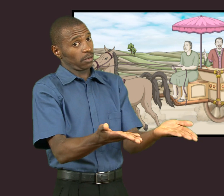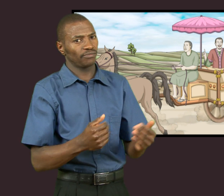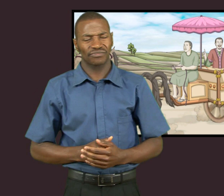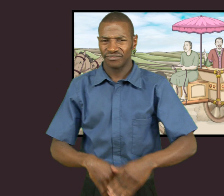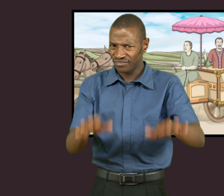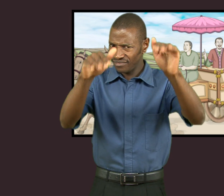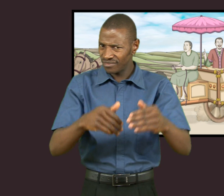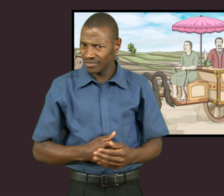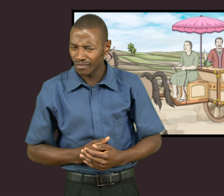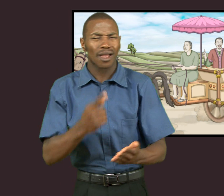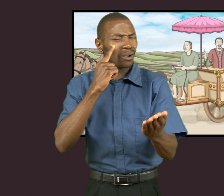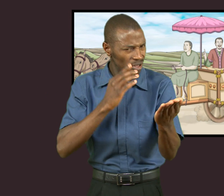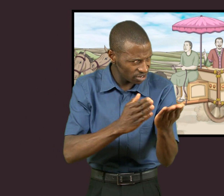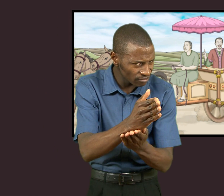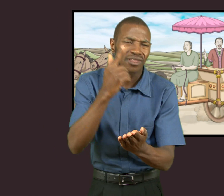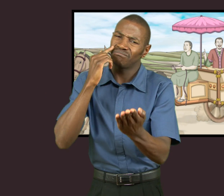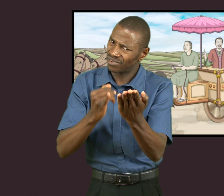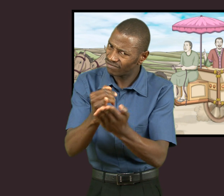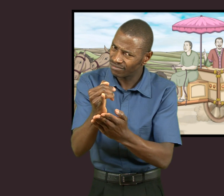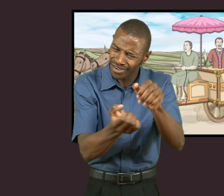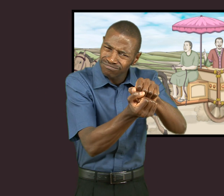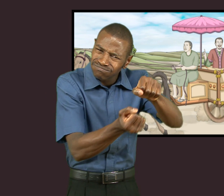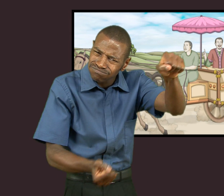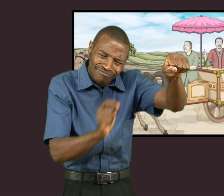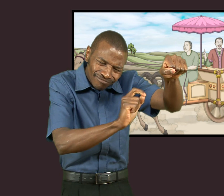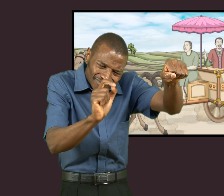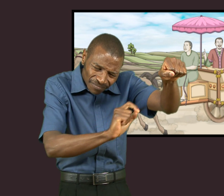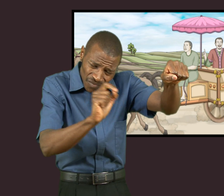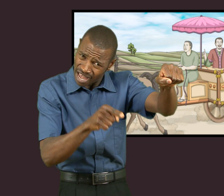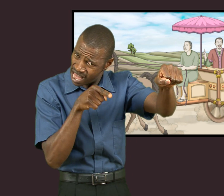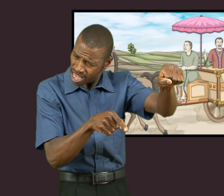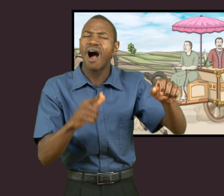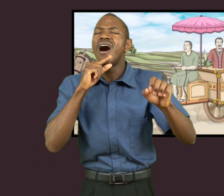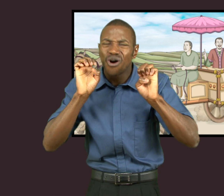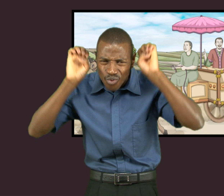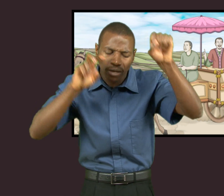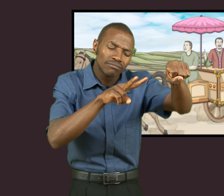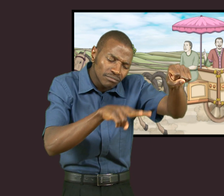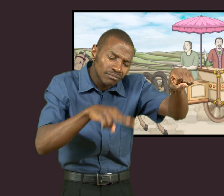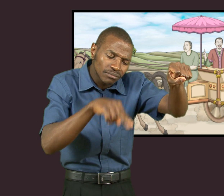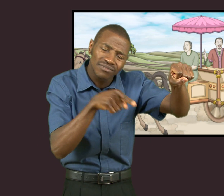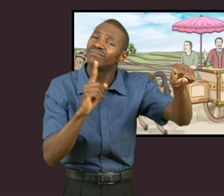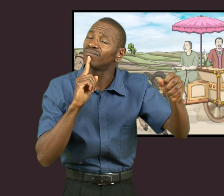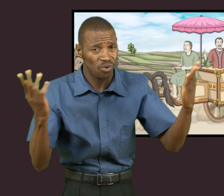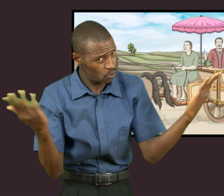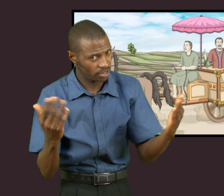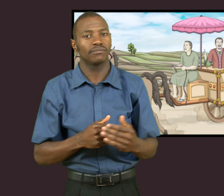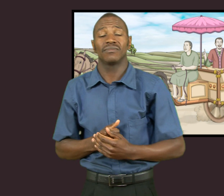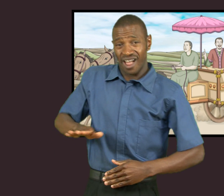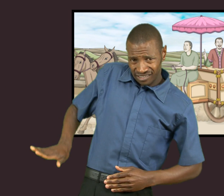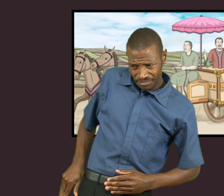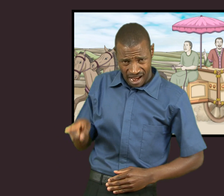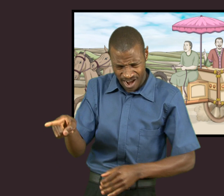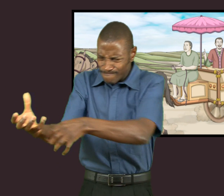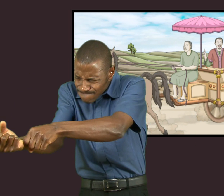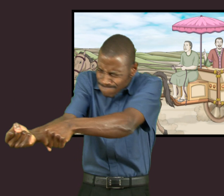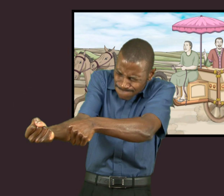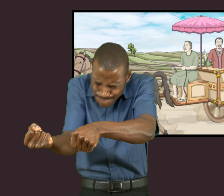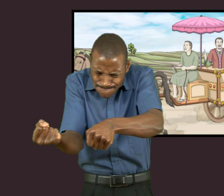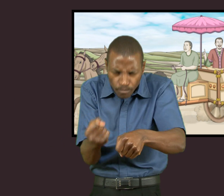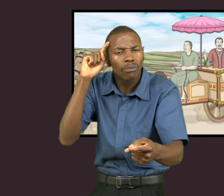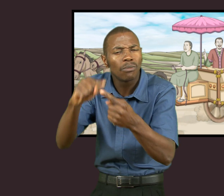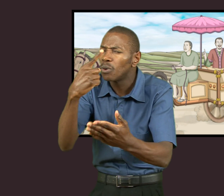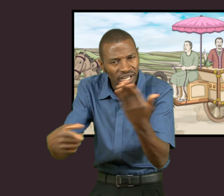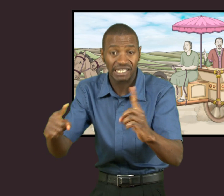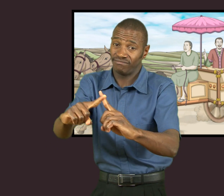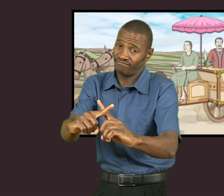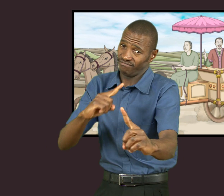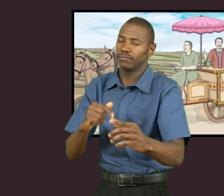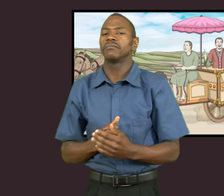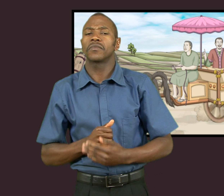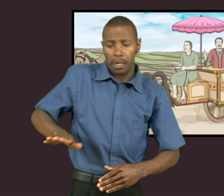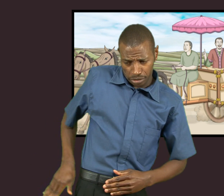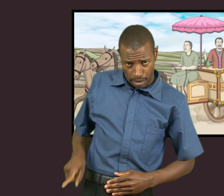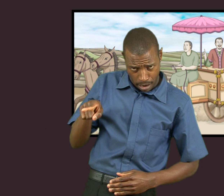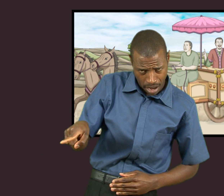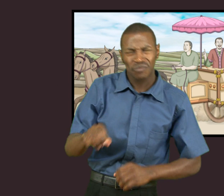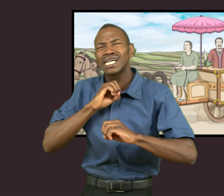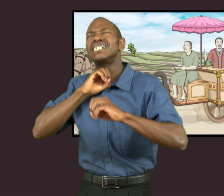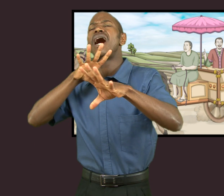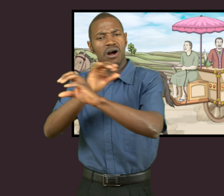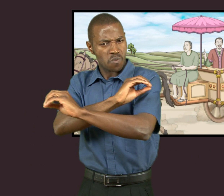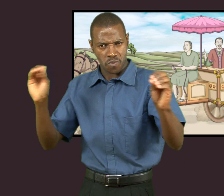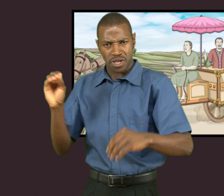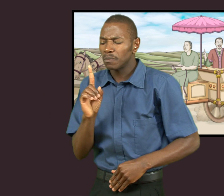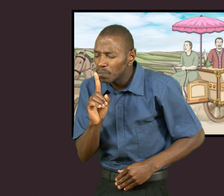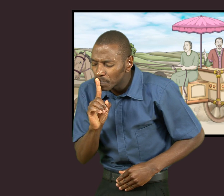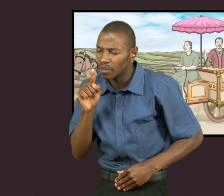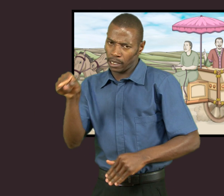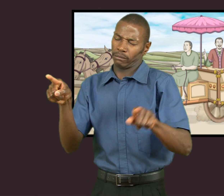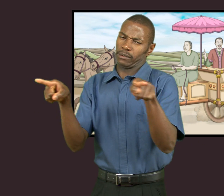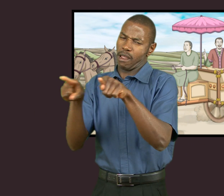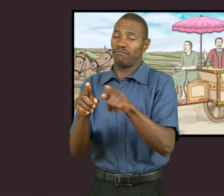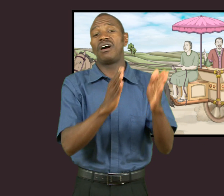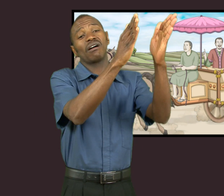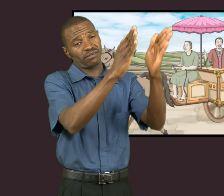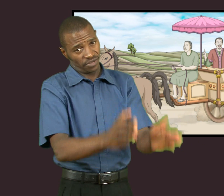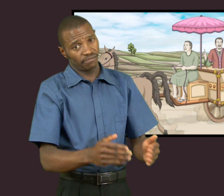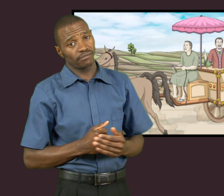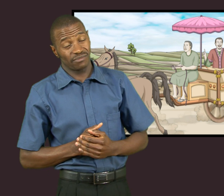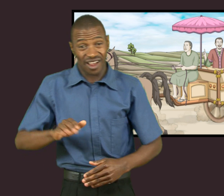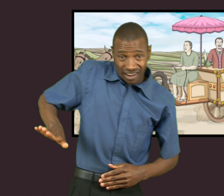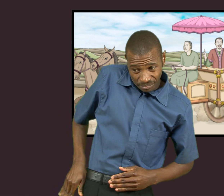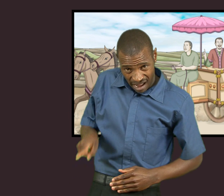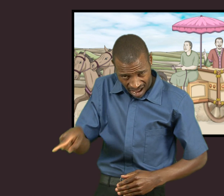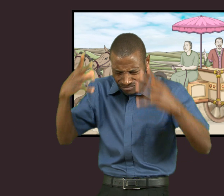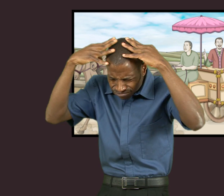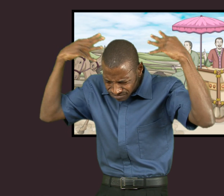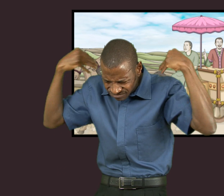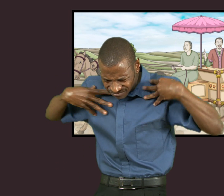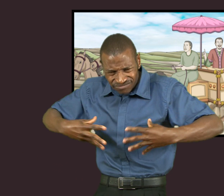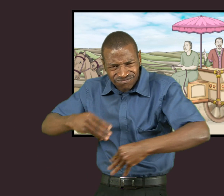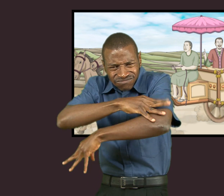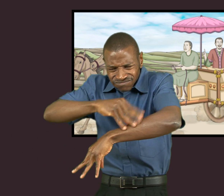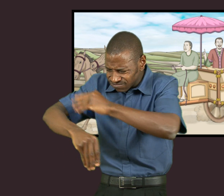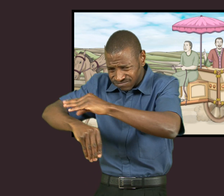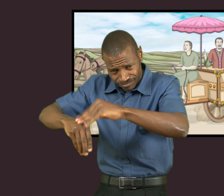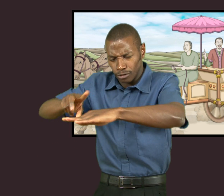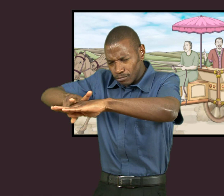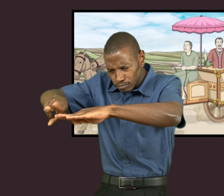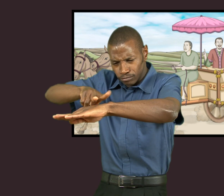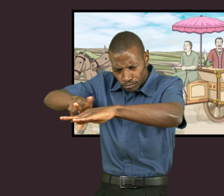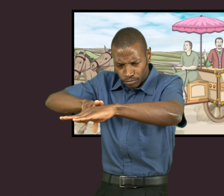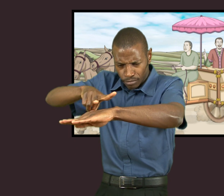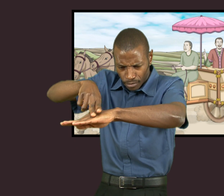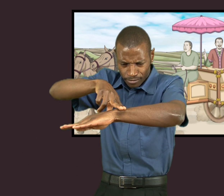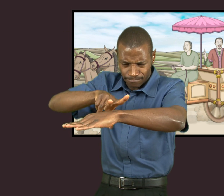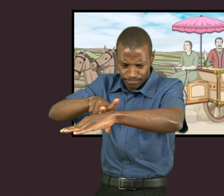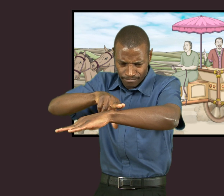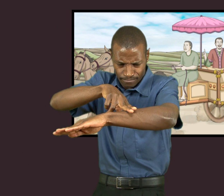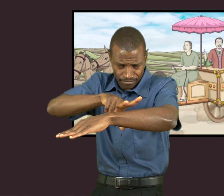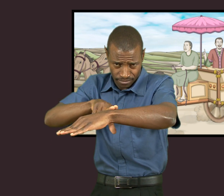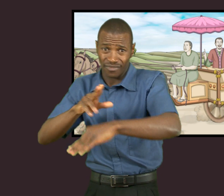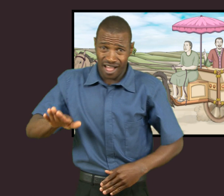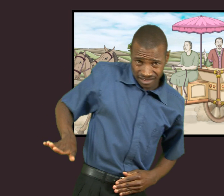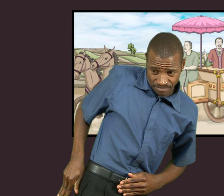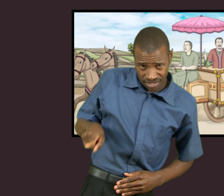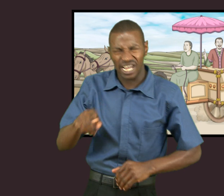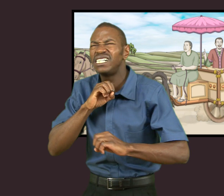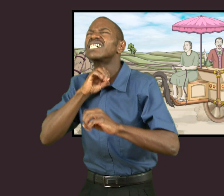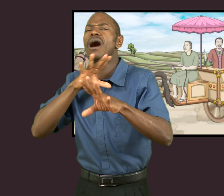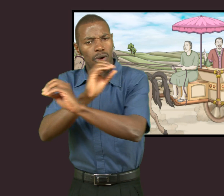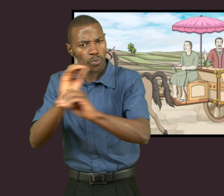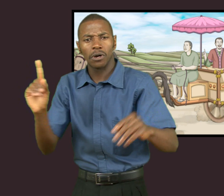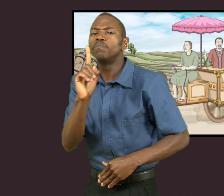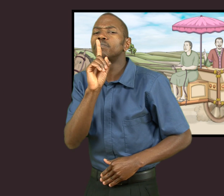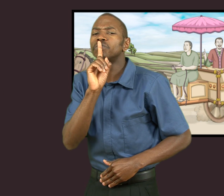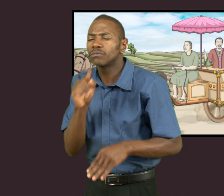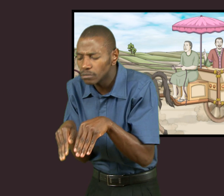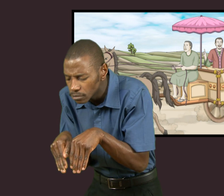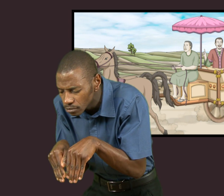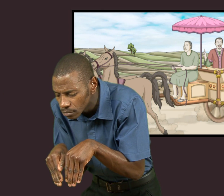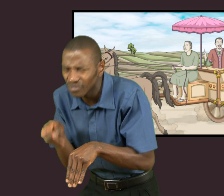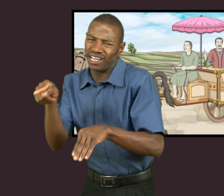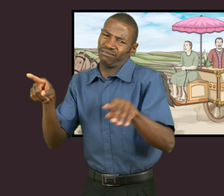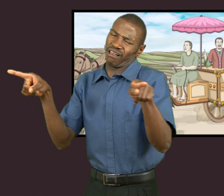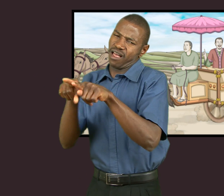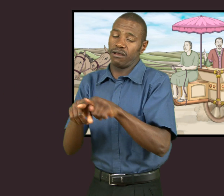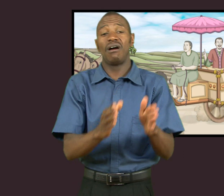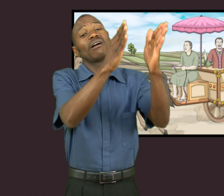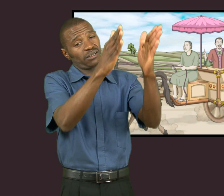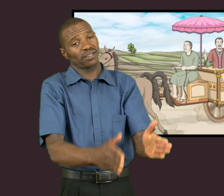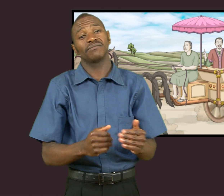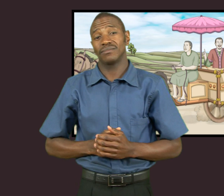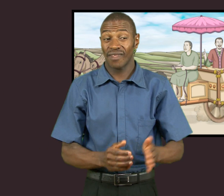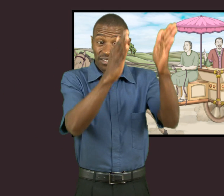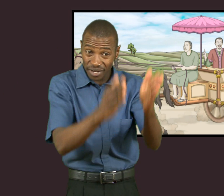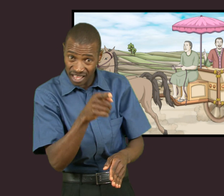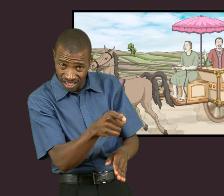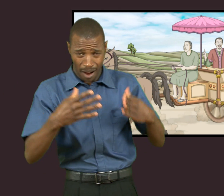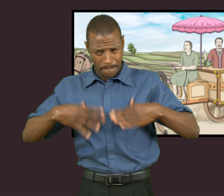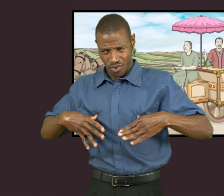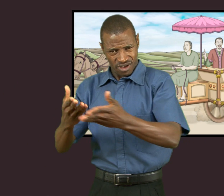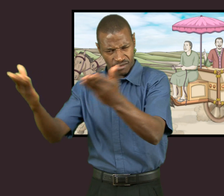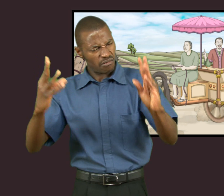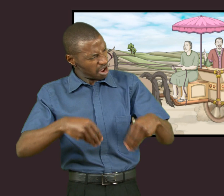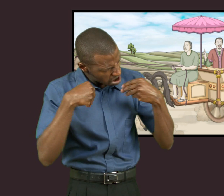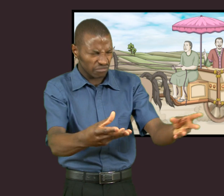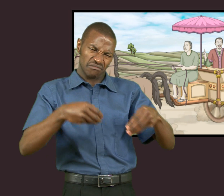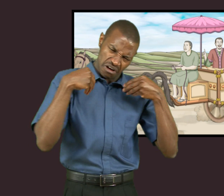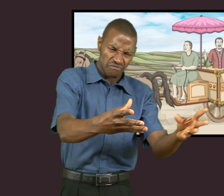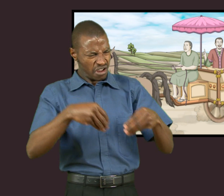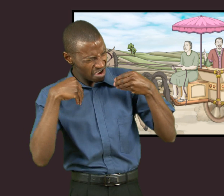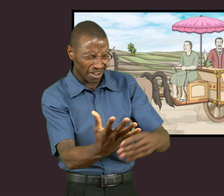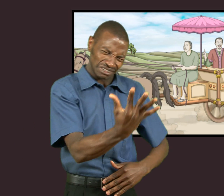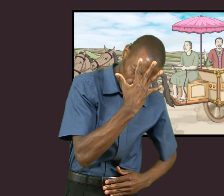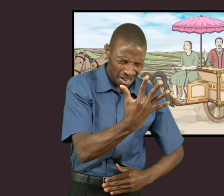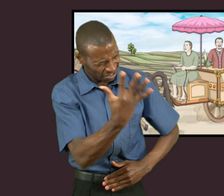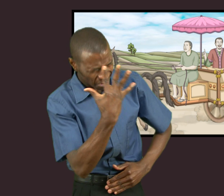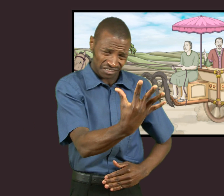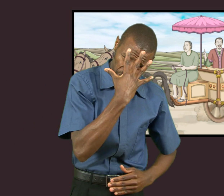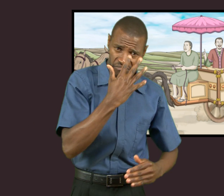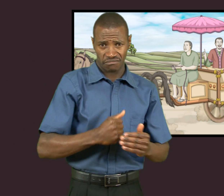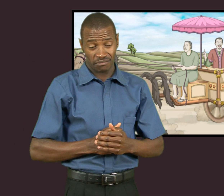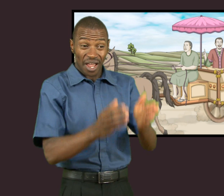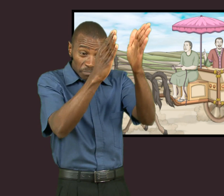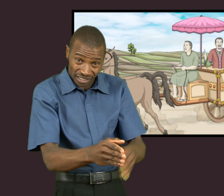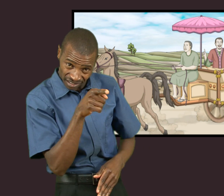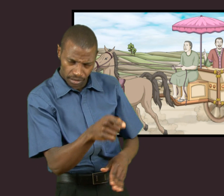The eunuch was reading this passage of Scripture: “He was led like a sheep to the slaughter, and as a lamb before the shearer is silent, so He did not open His mouth.